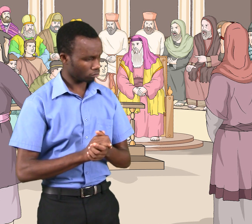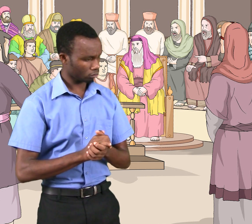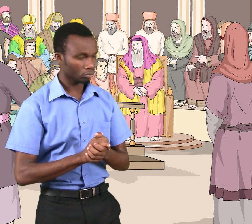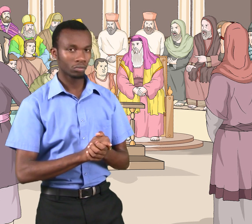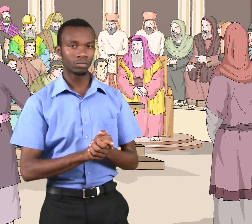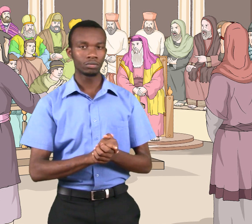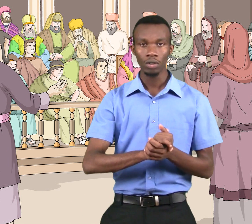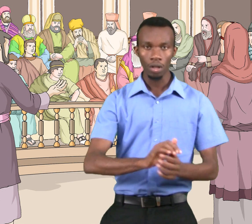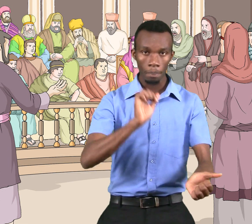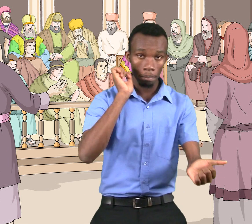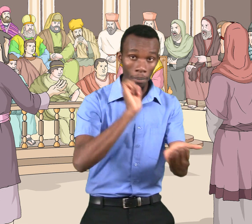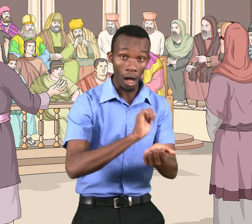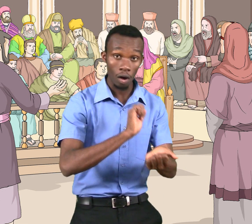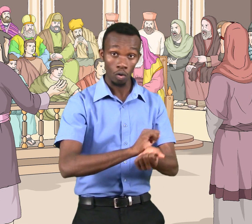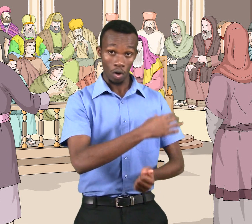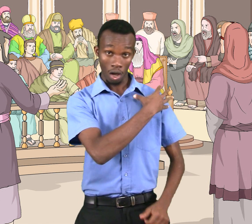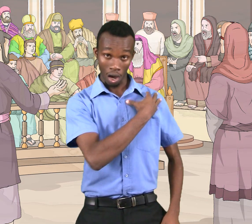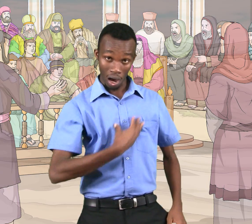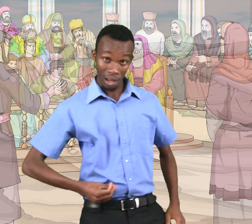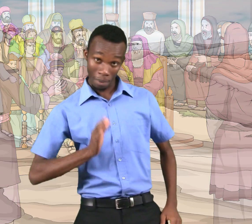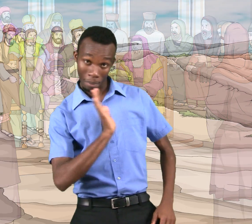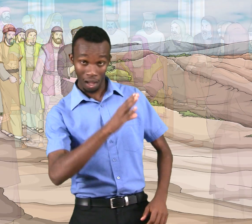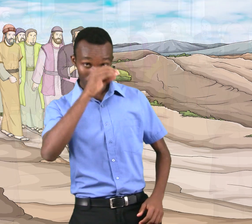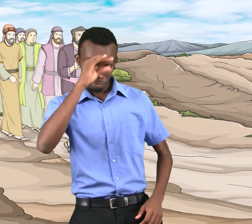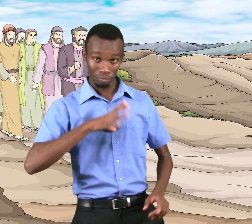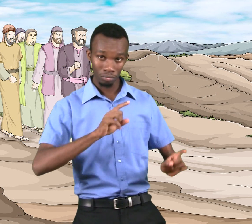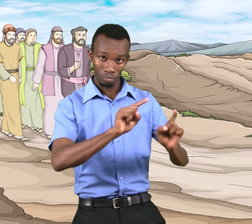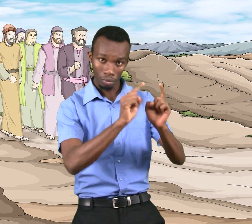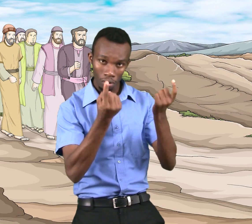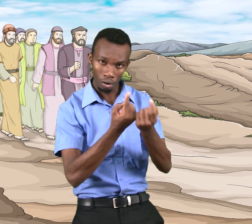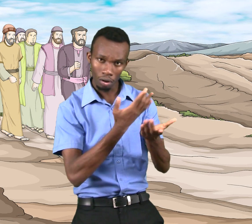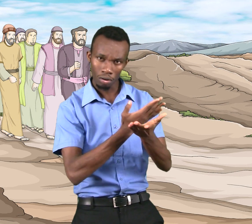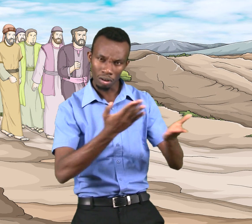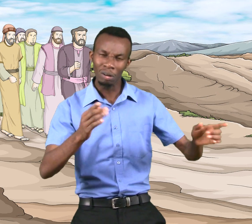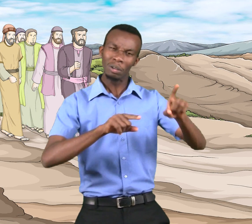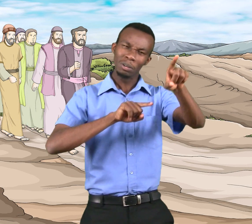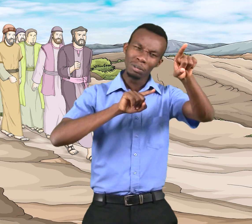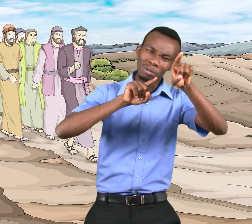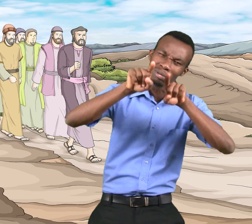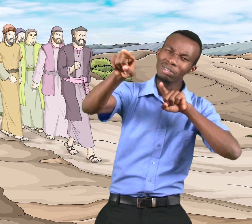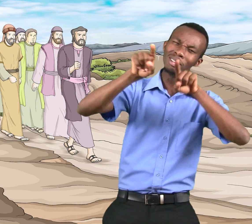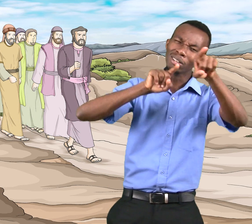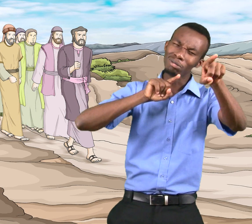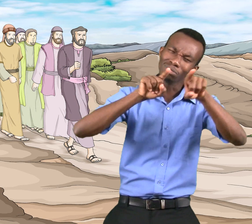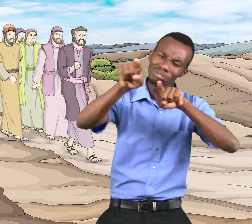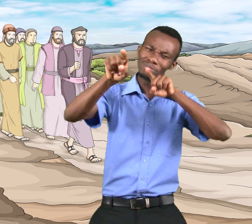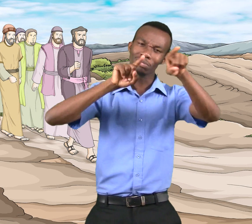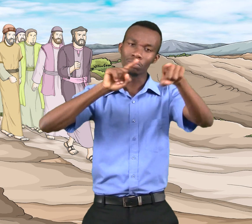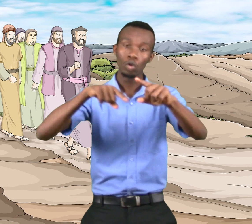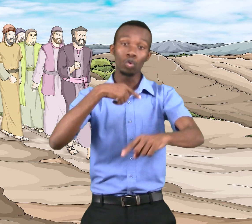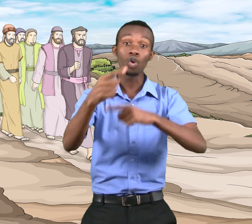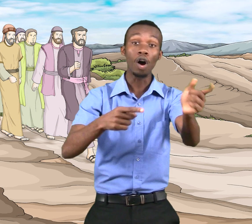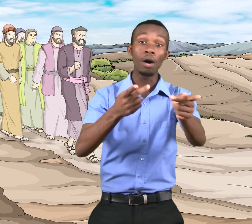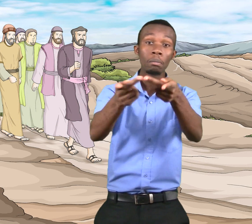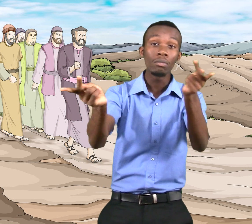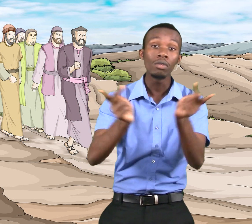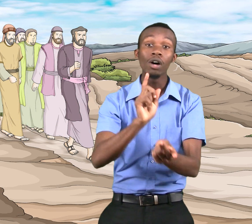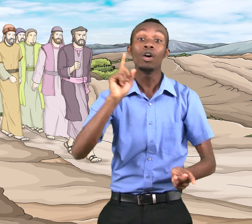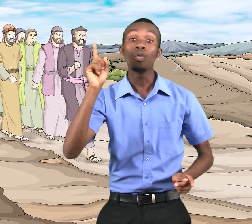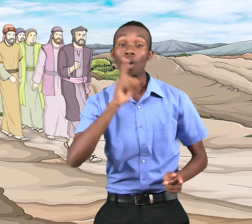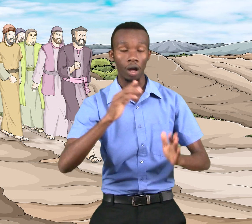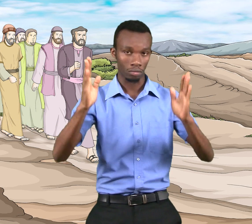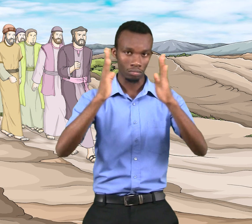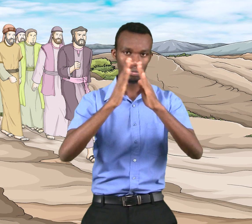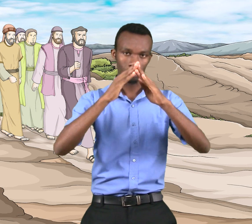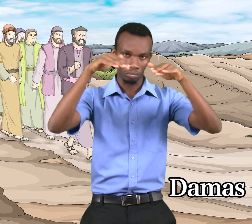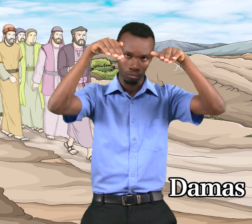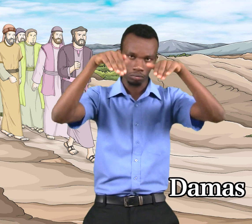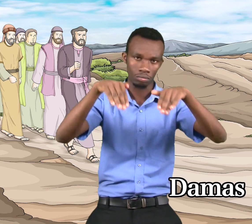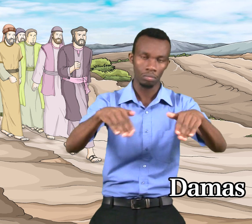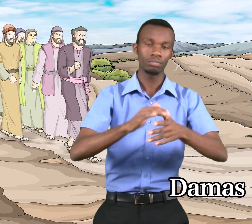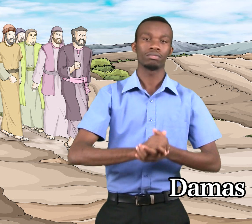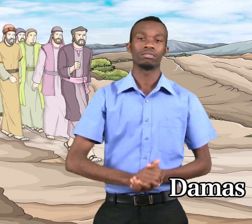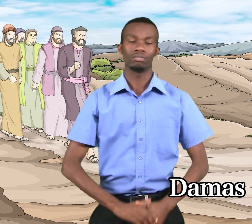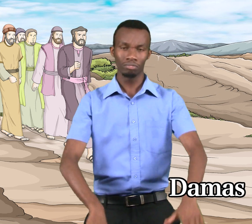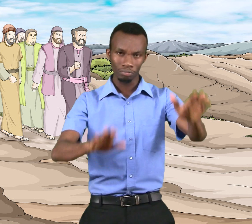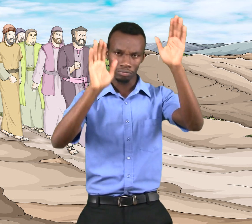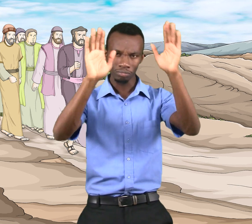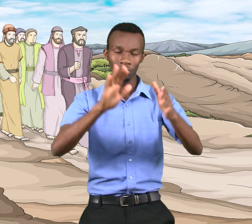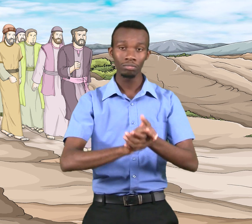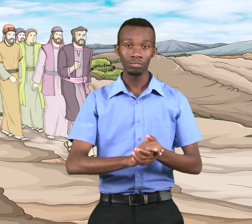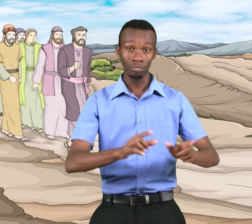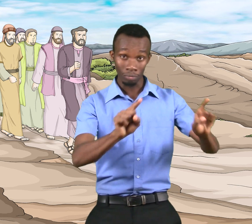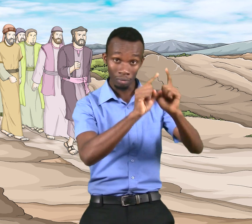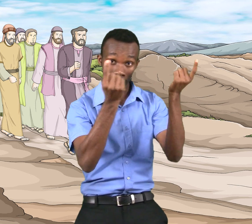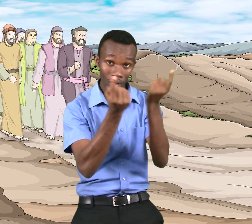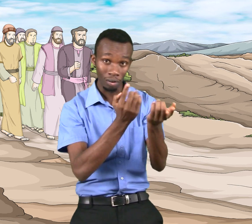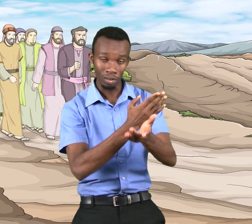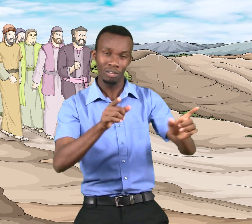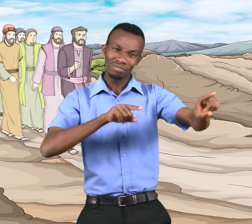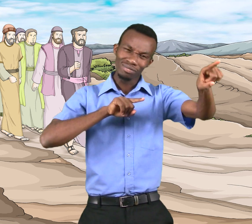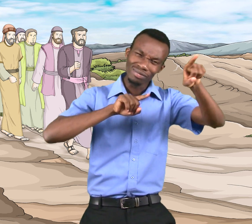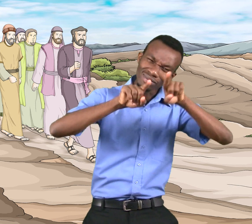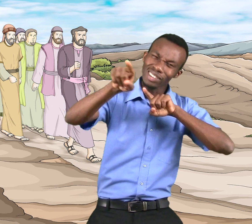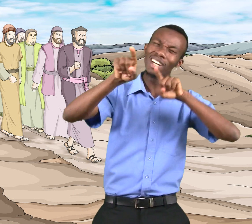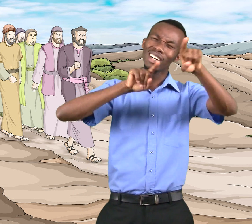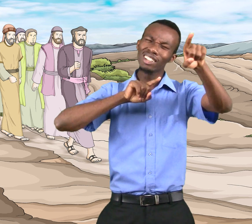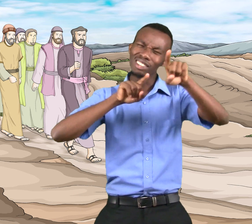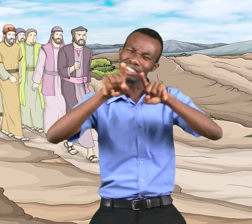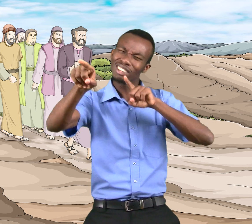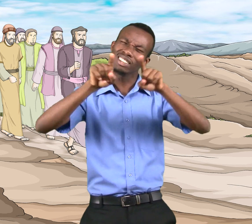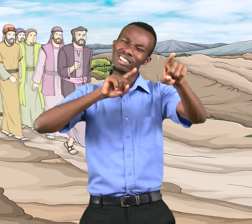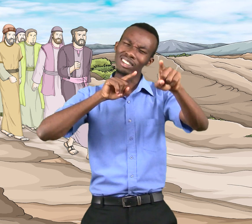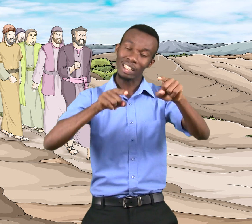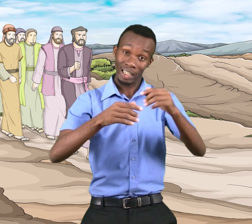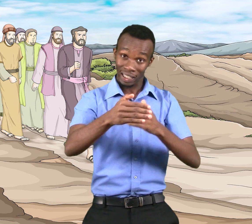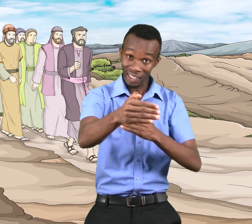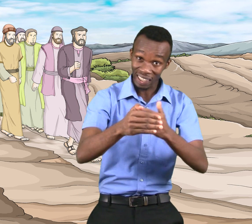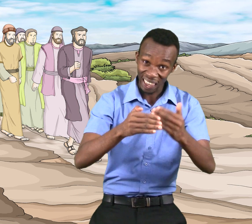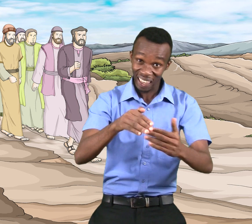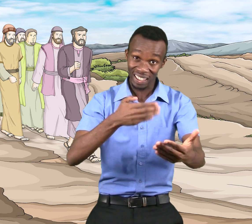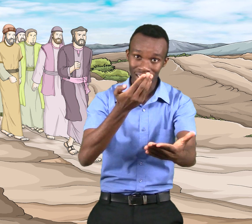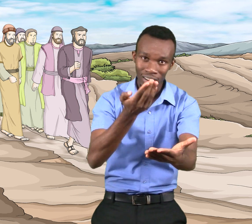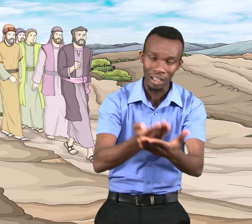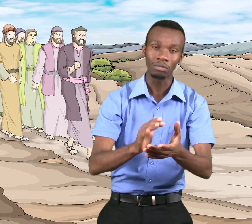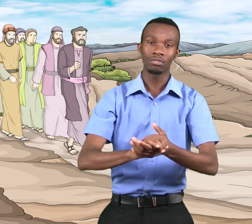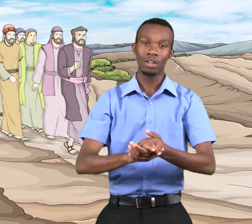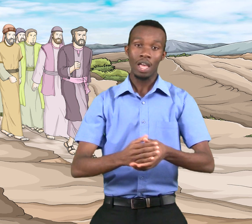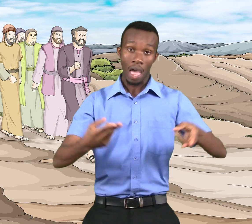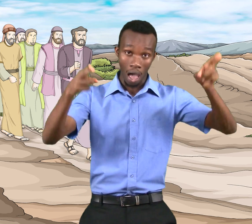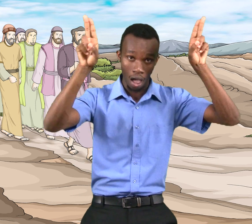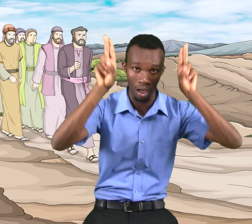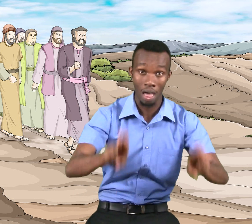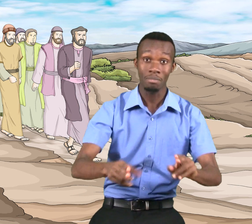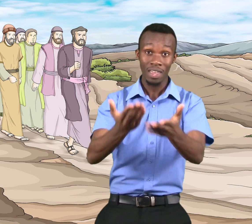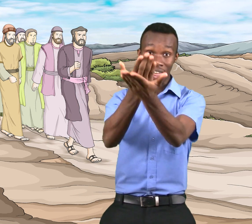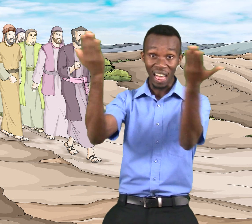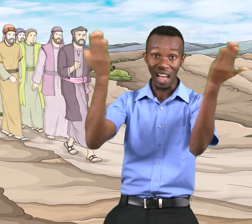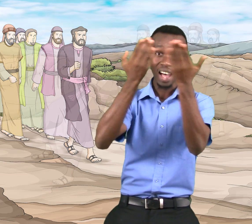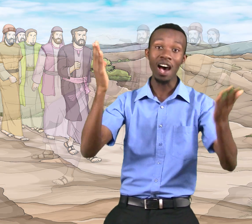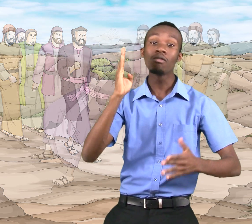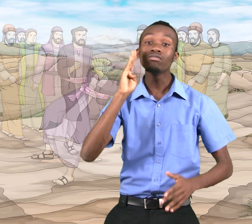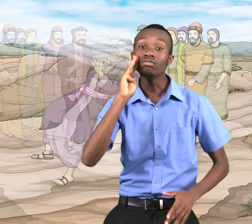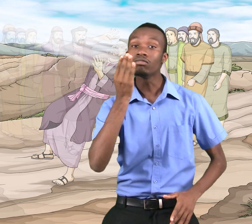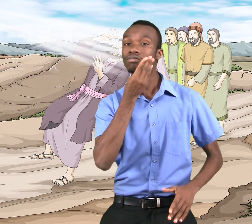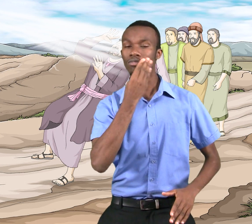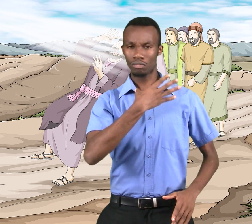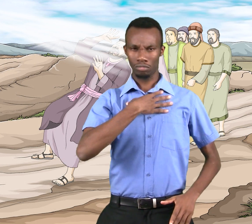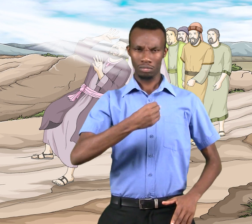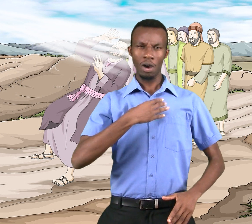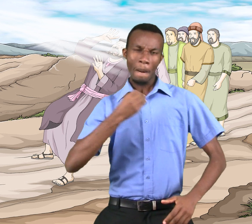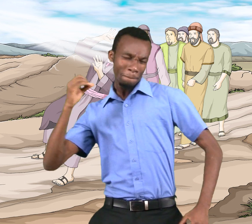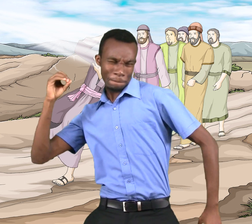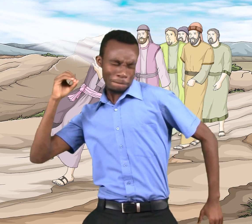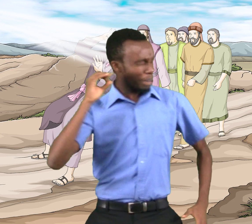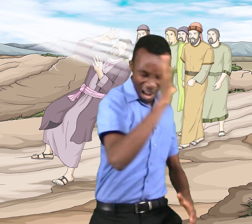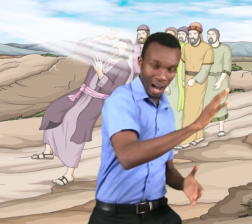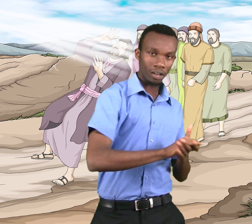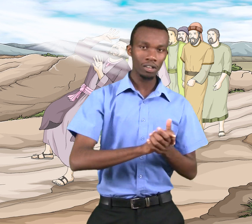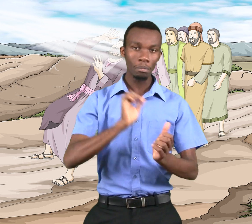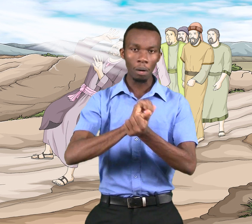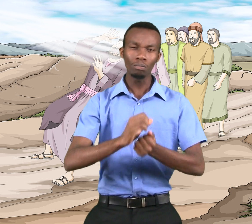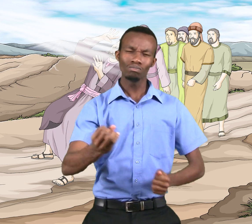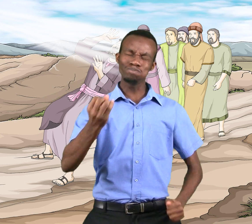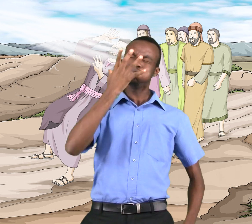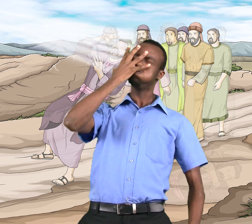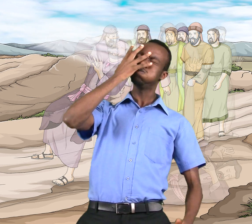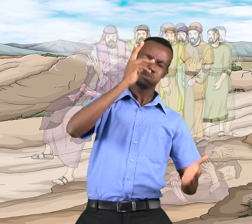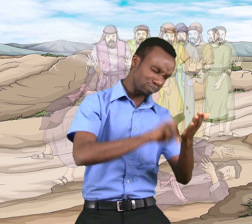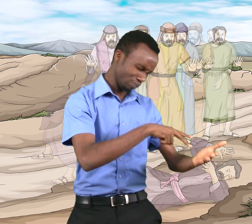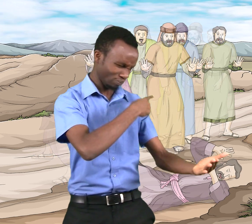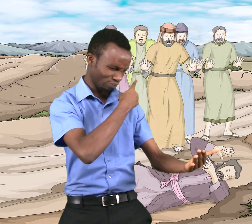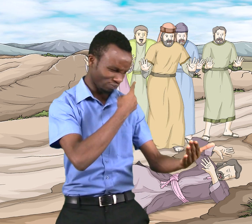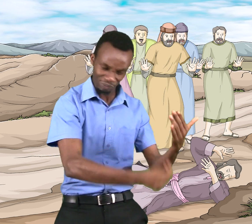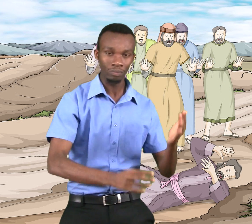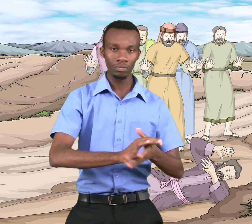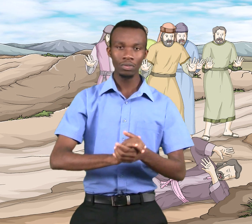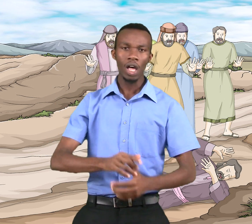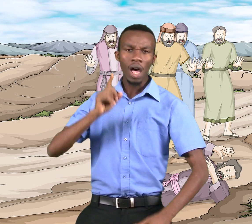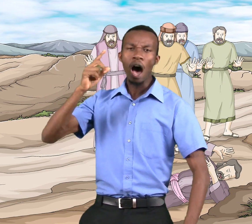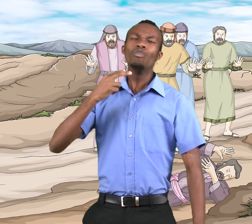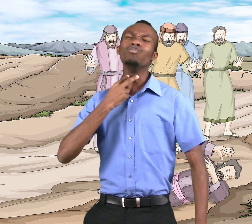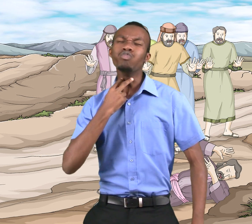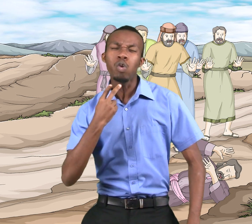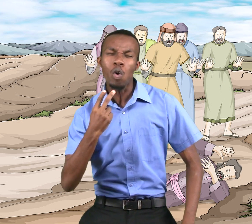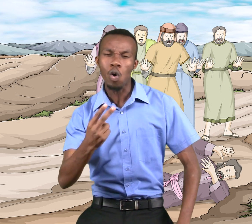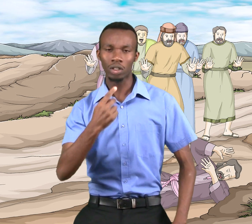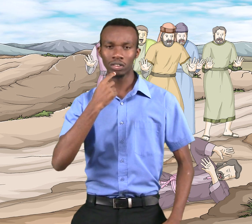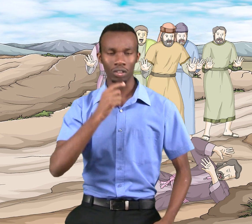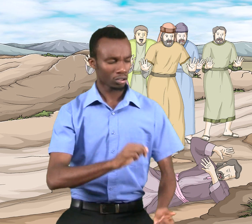As Saul drew near to Damascus on his journey, suddenly a light from heaven flashed around him.